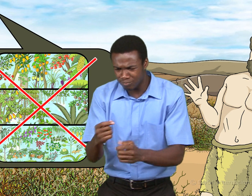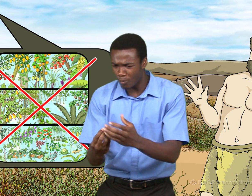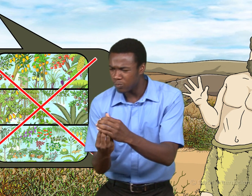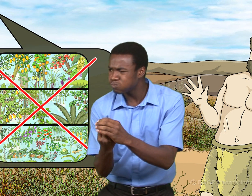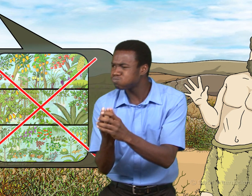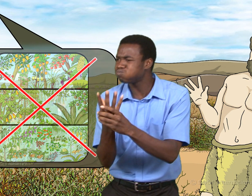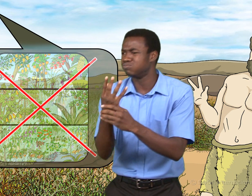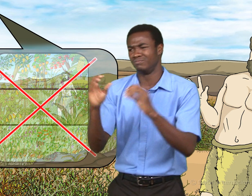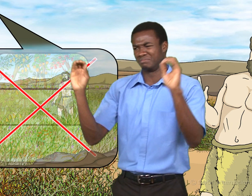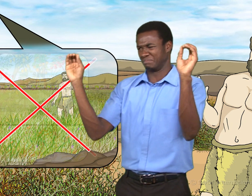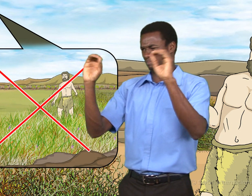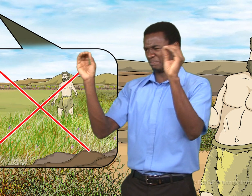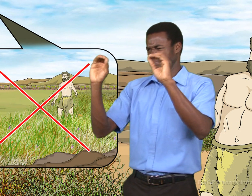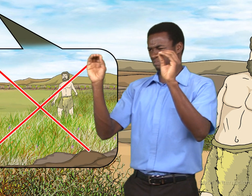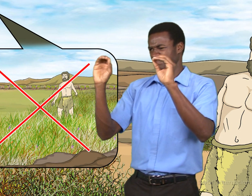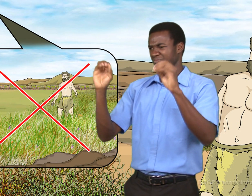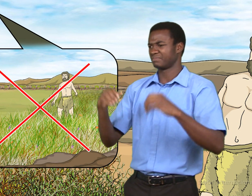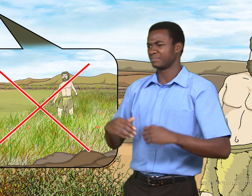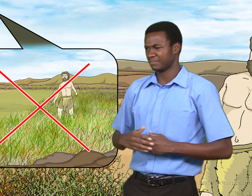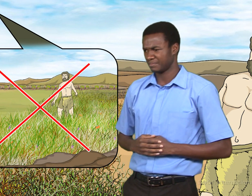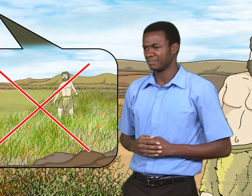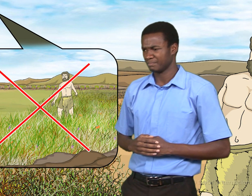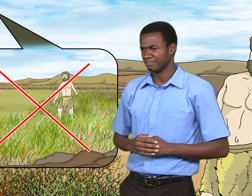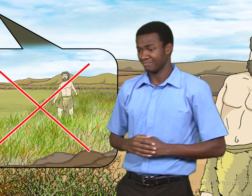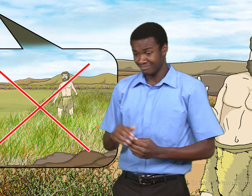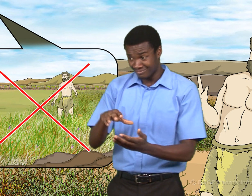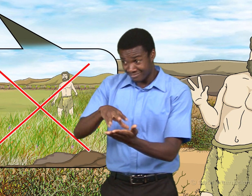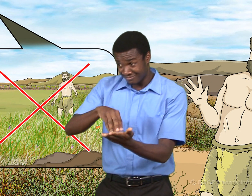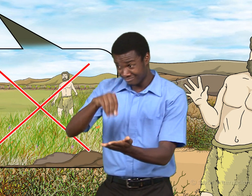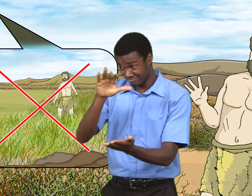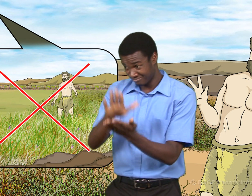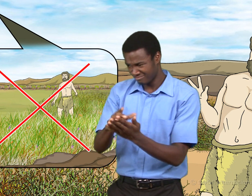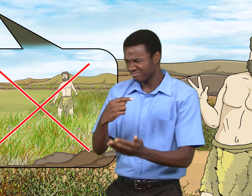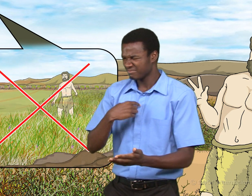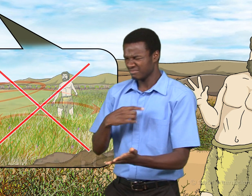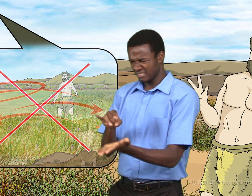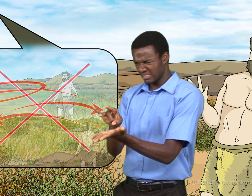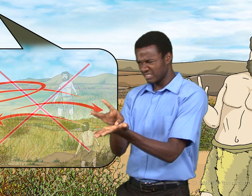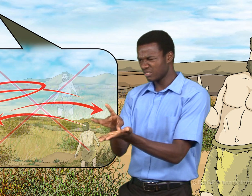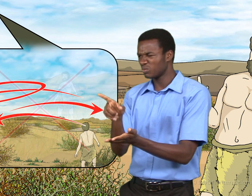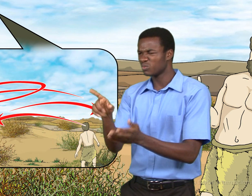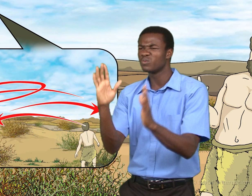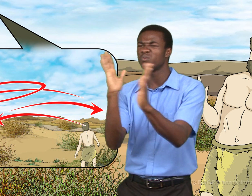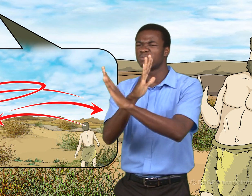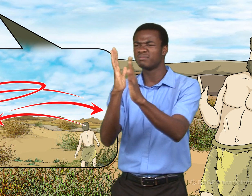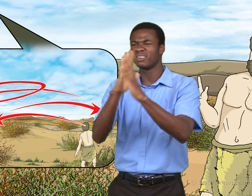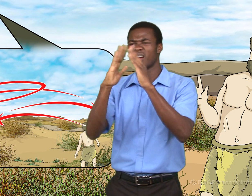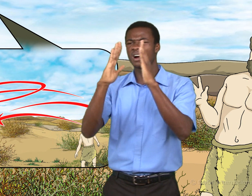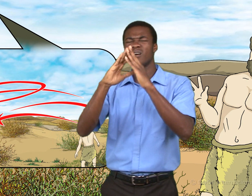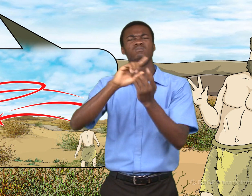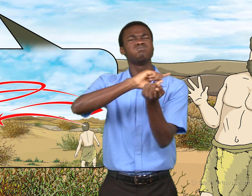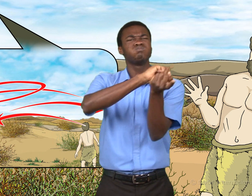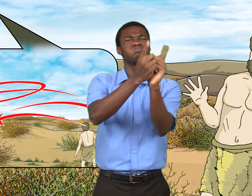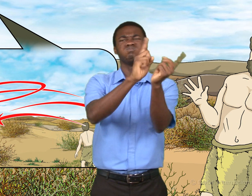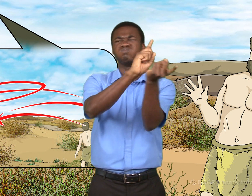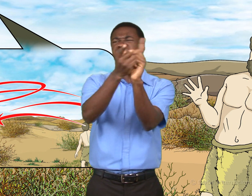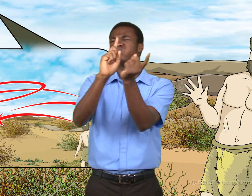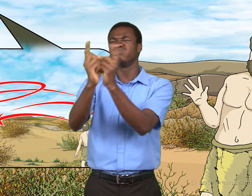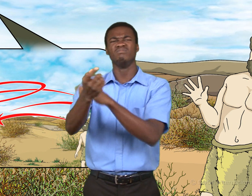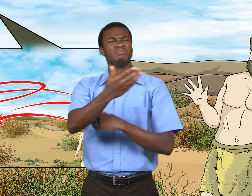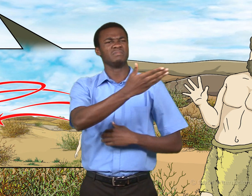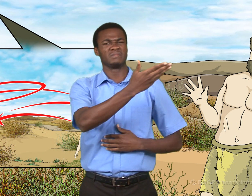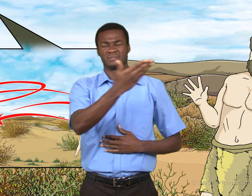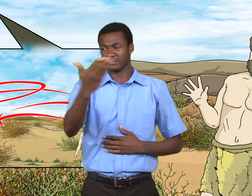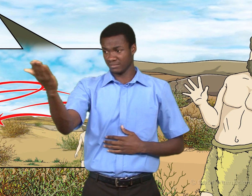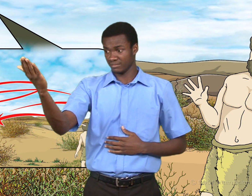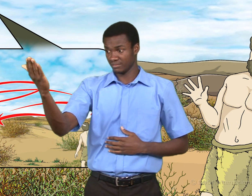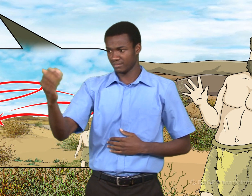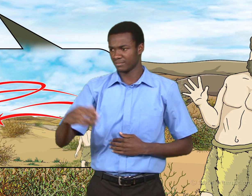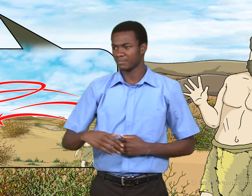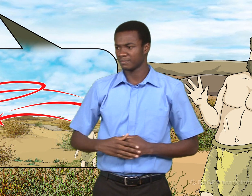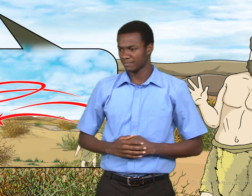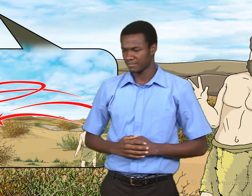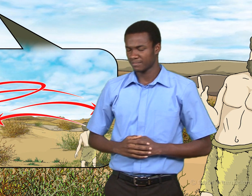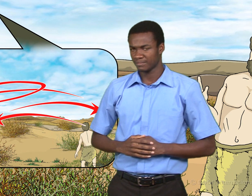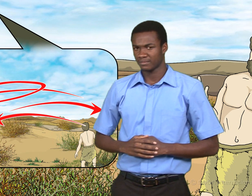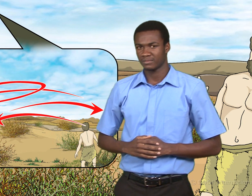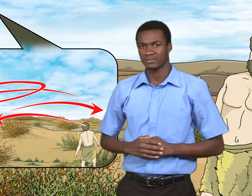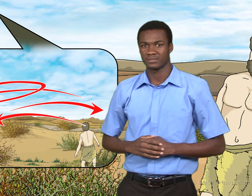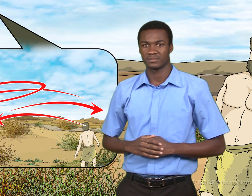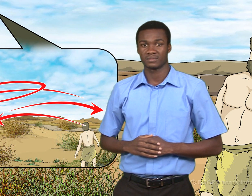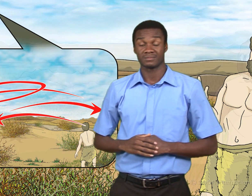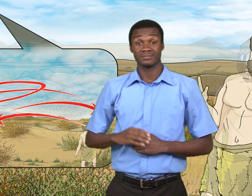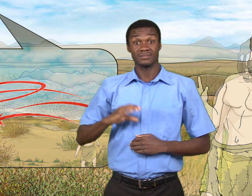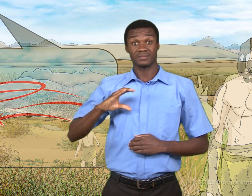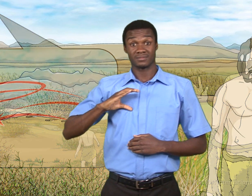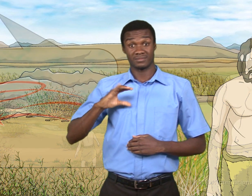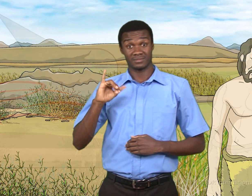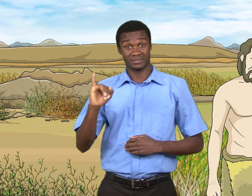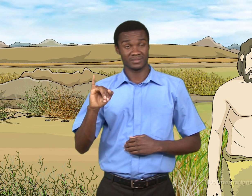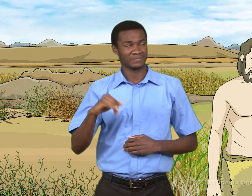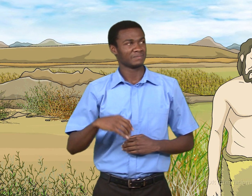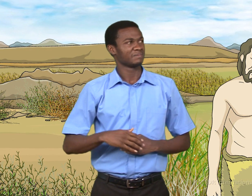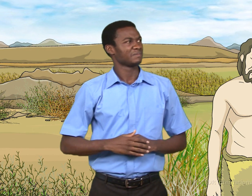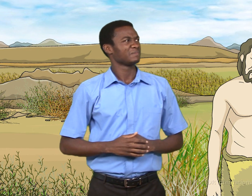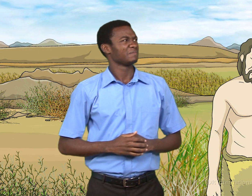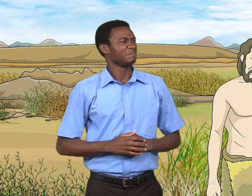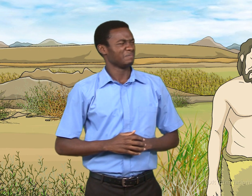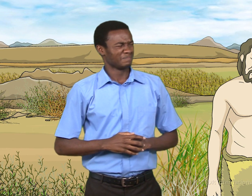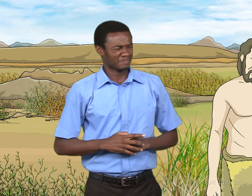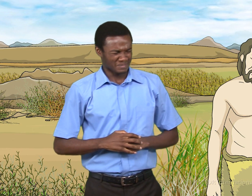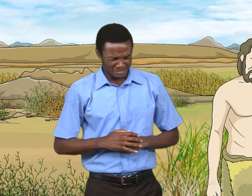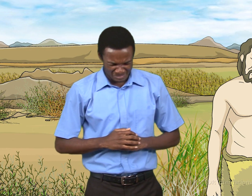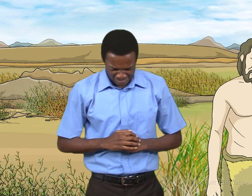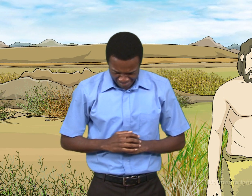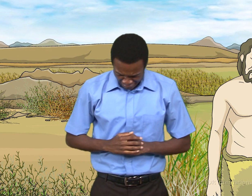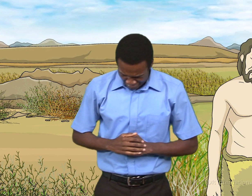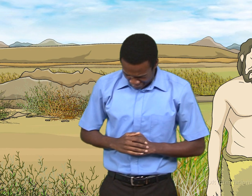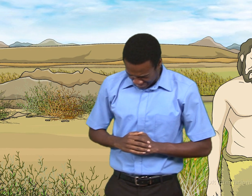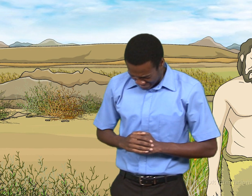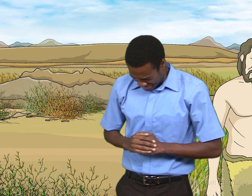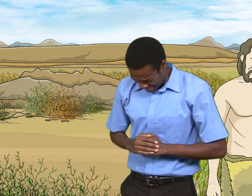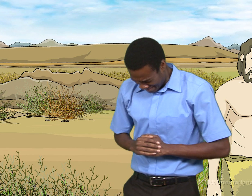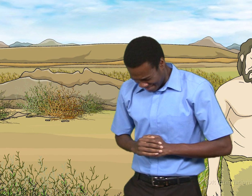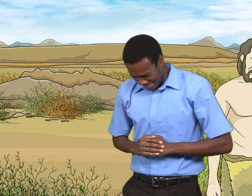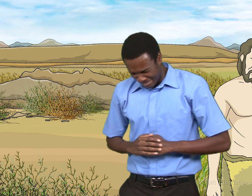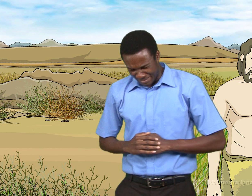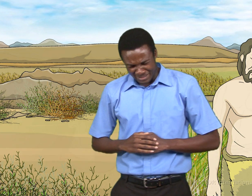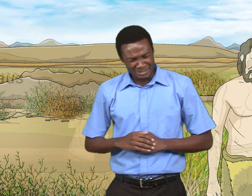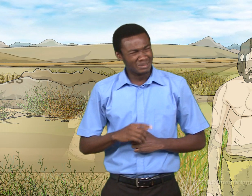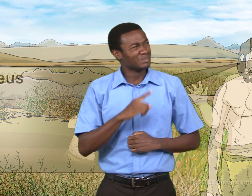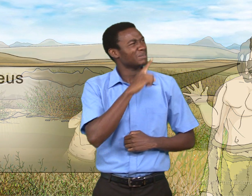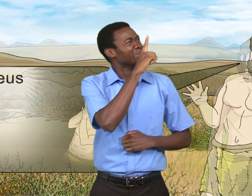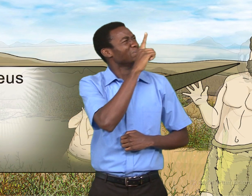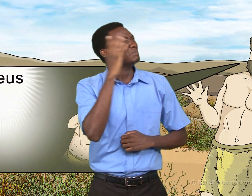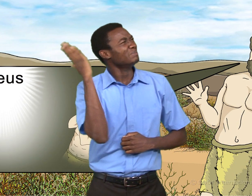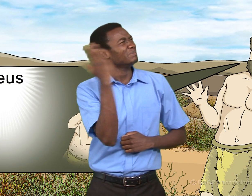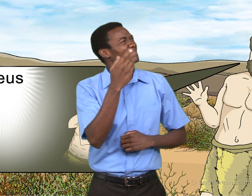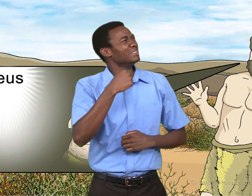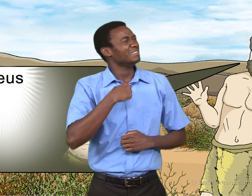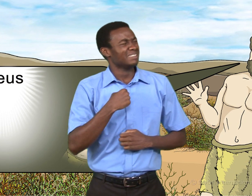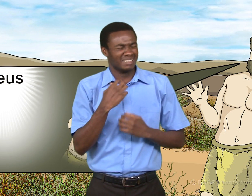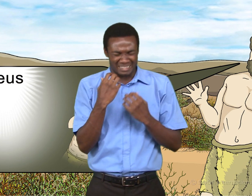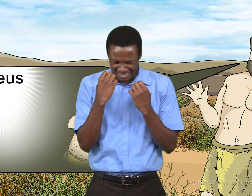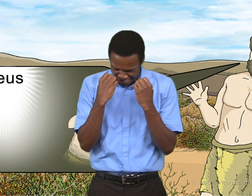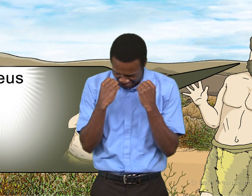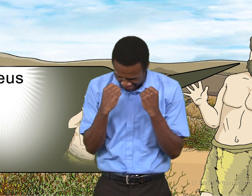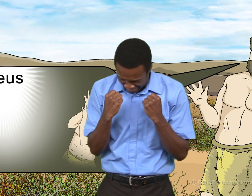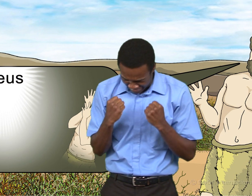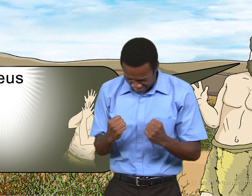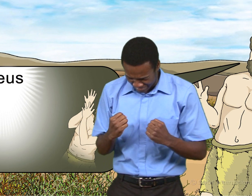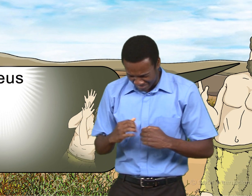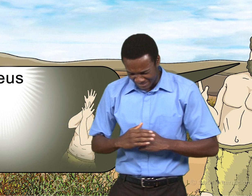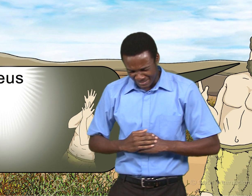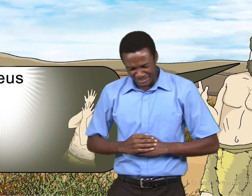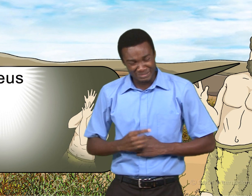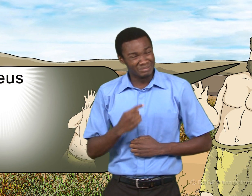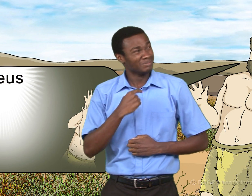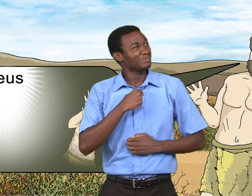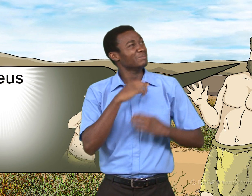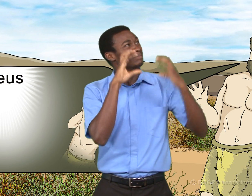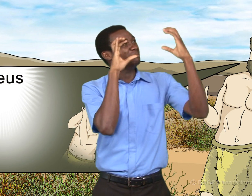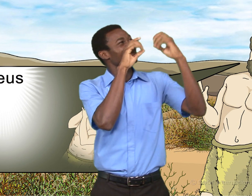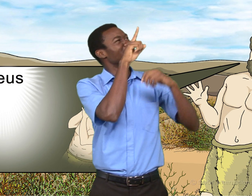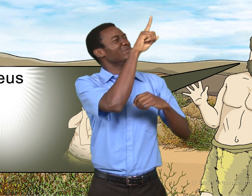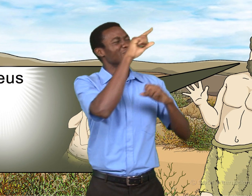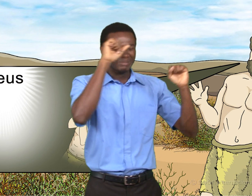You will be a fugitive and a wanderer on the earth.” But Cain said to the LORD, “My punishment is greater than I can bear.